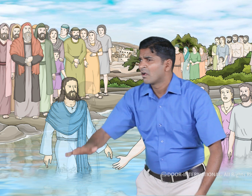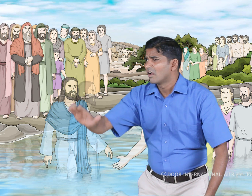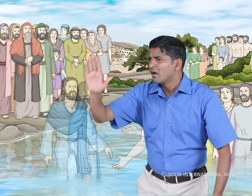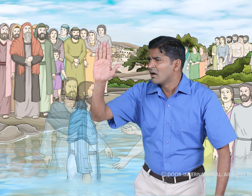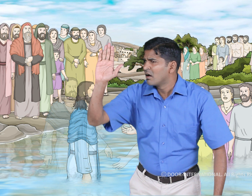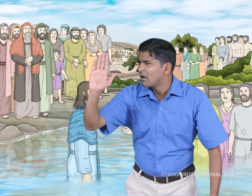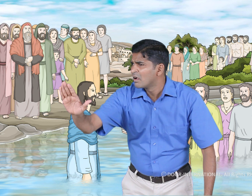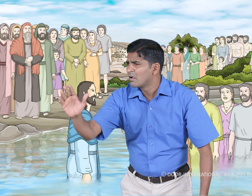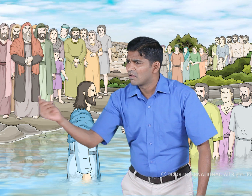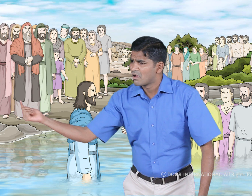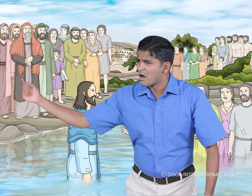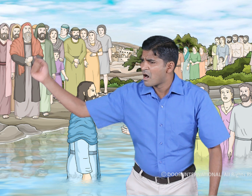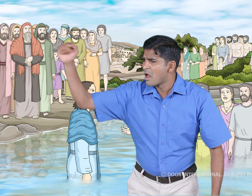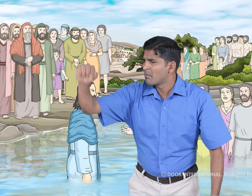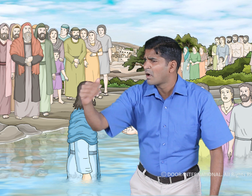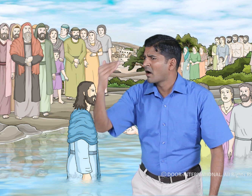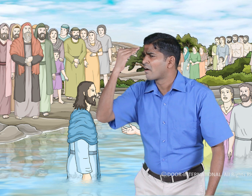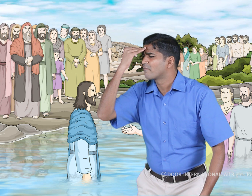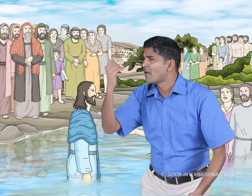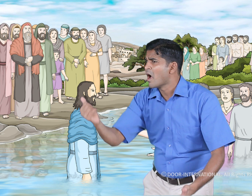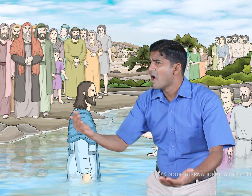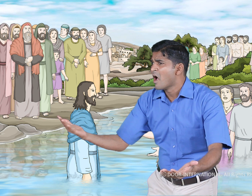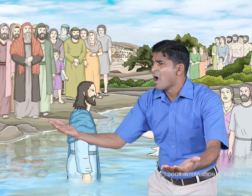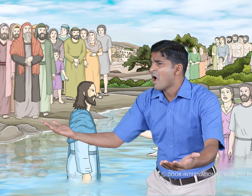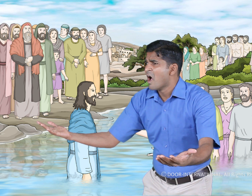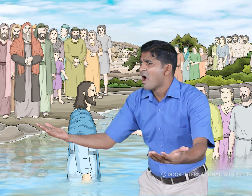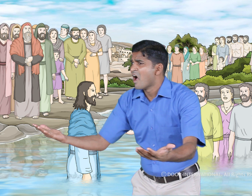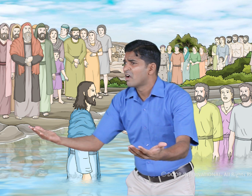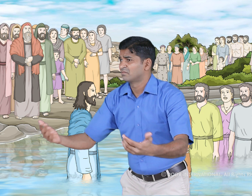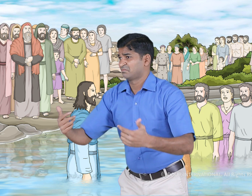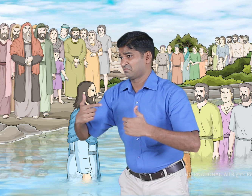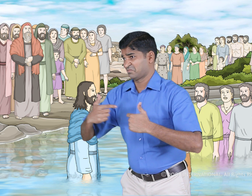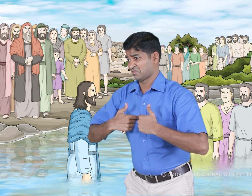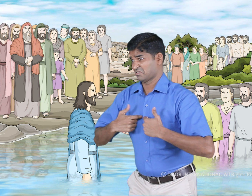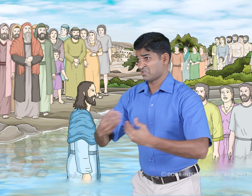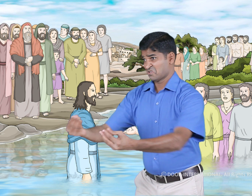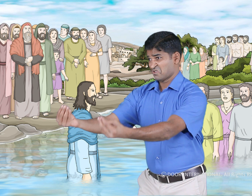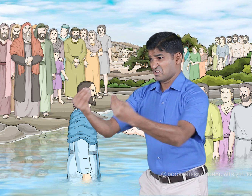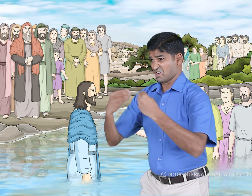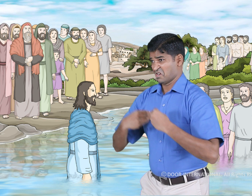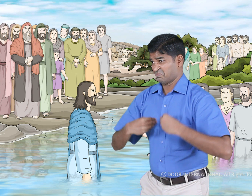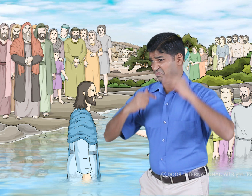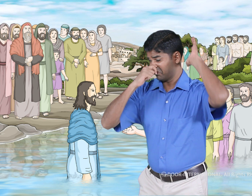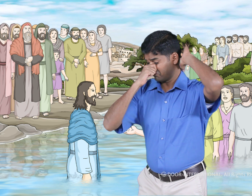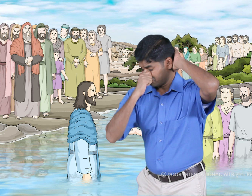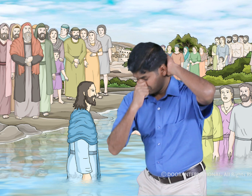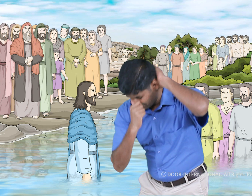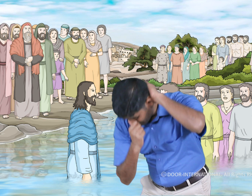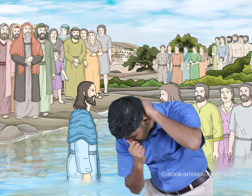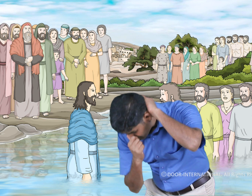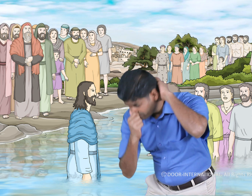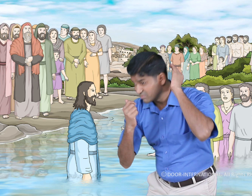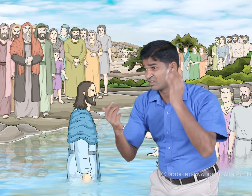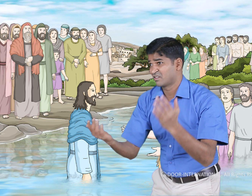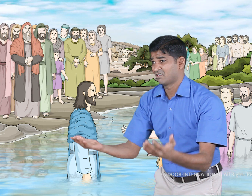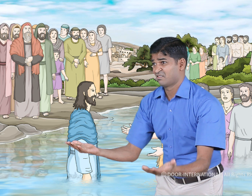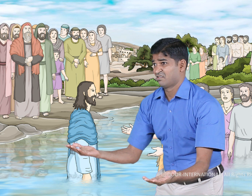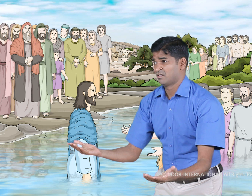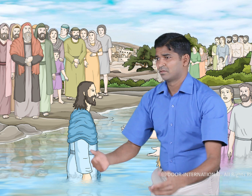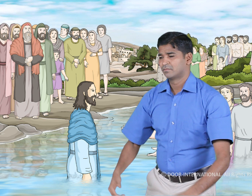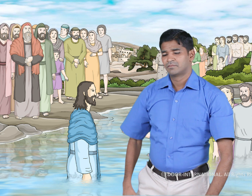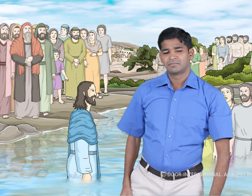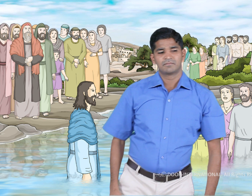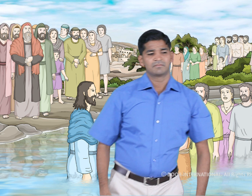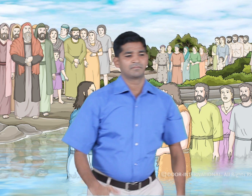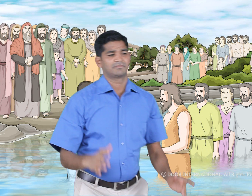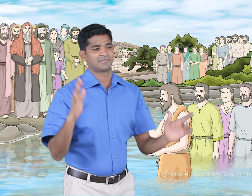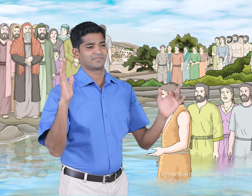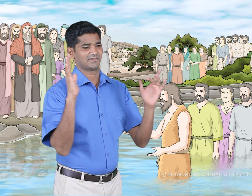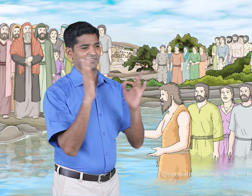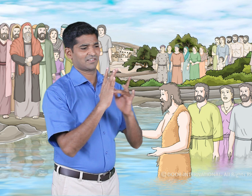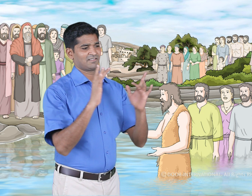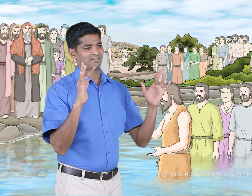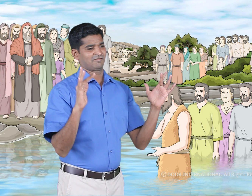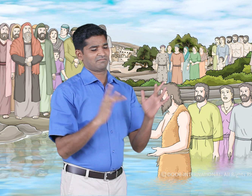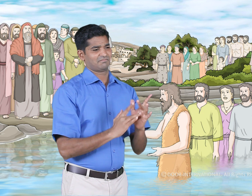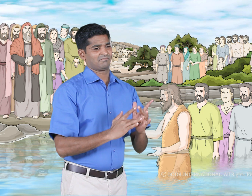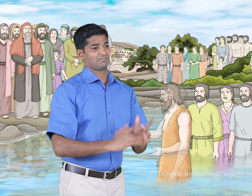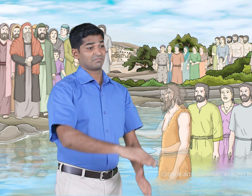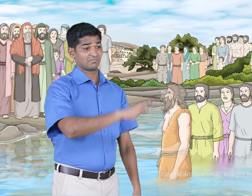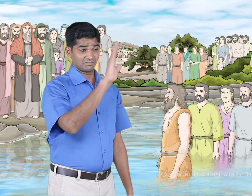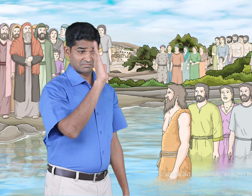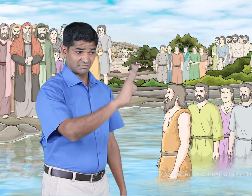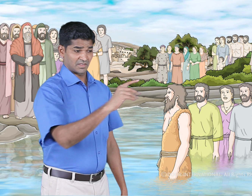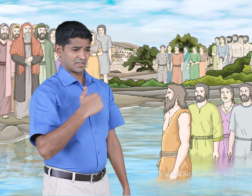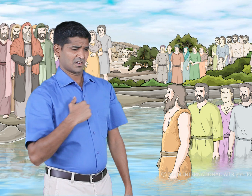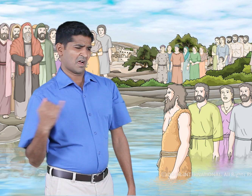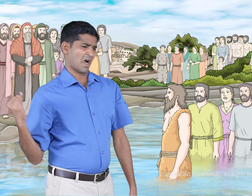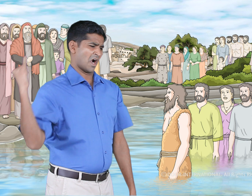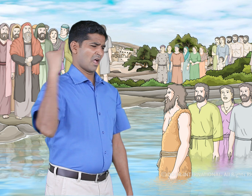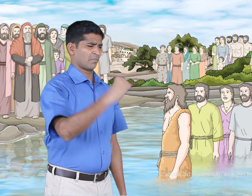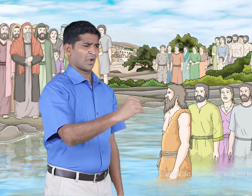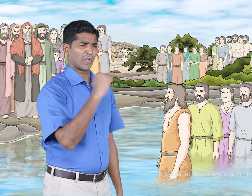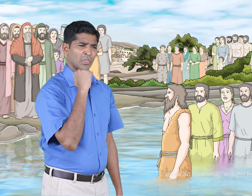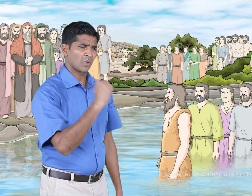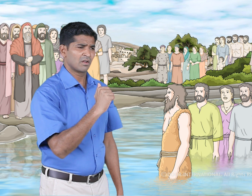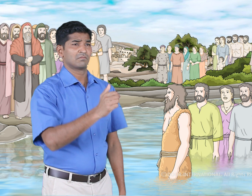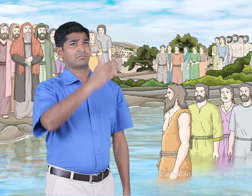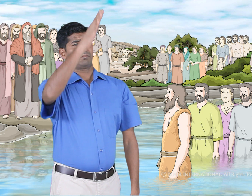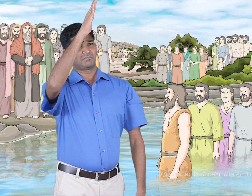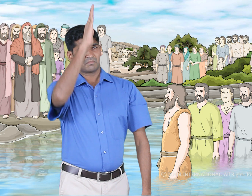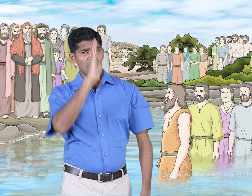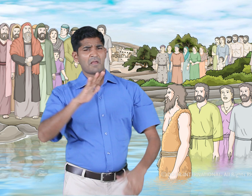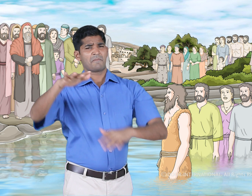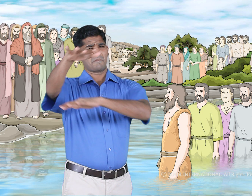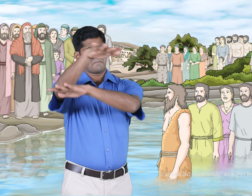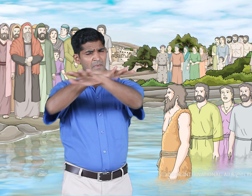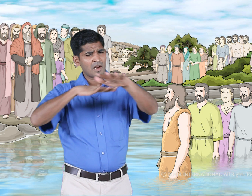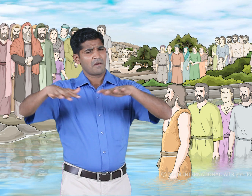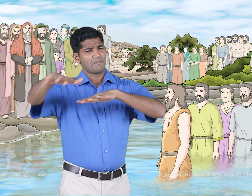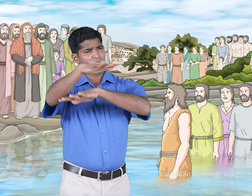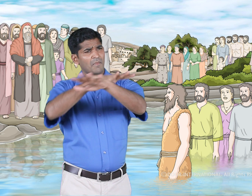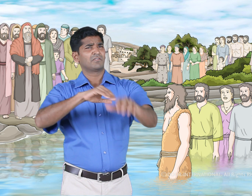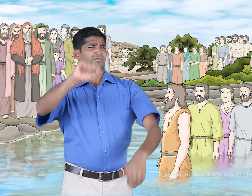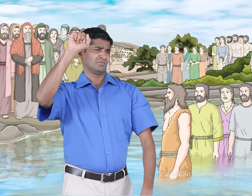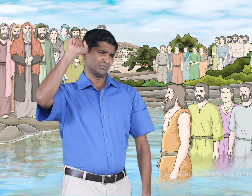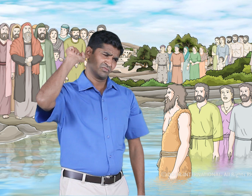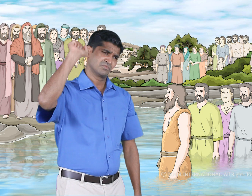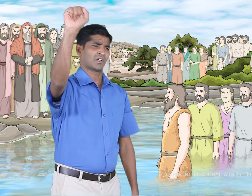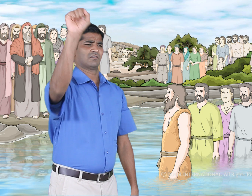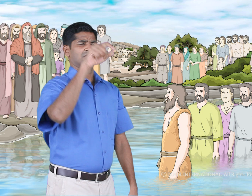“Let it be so now,” Jesus replied.